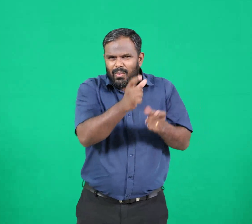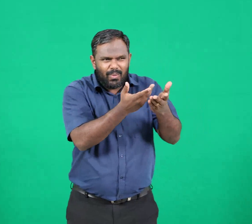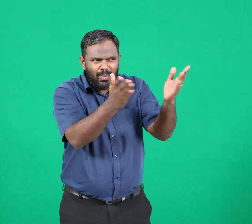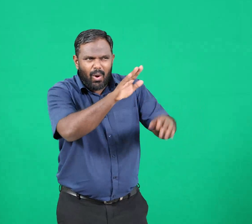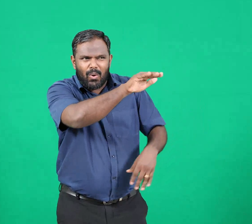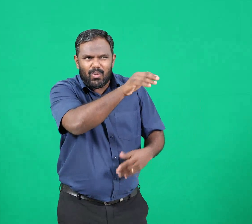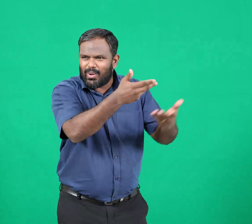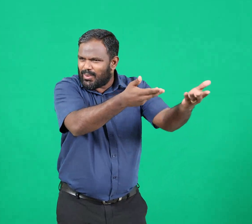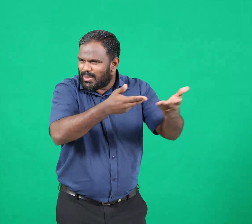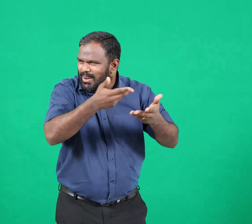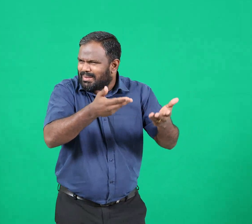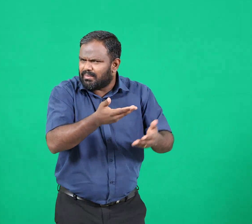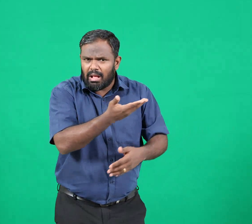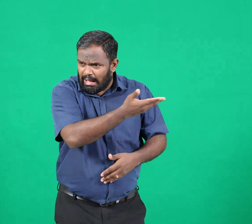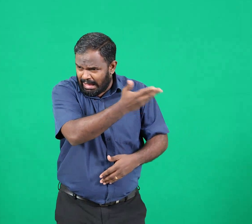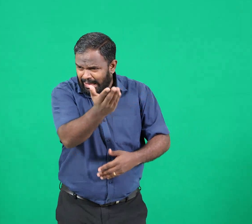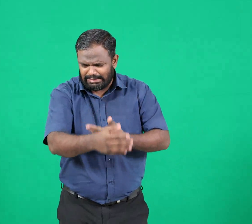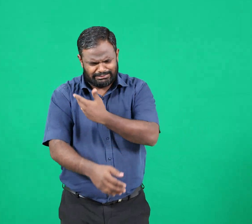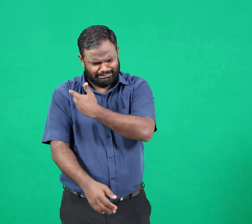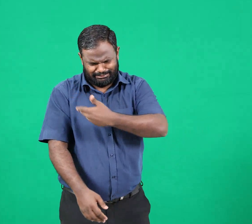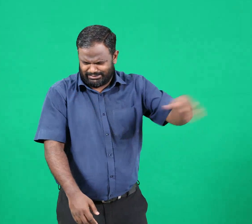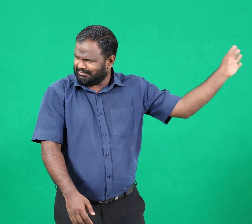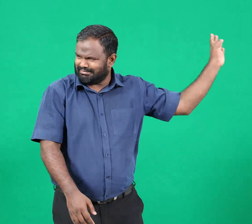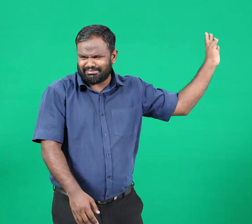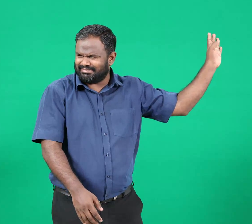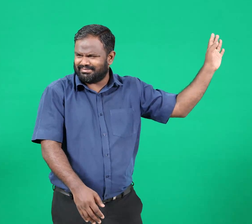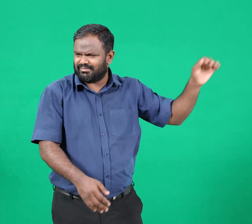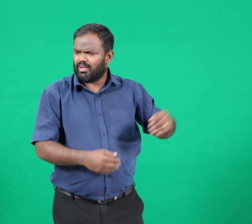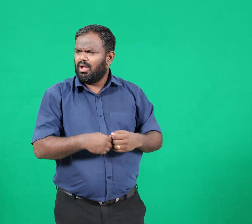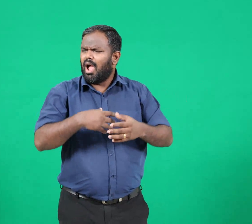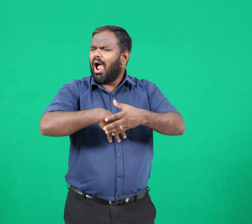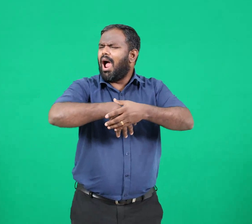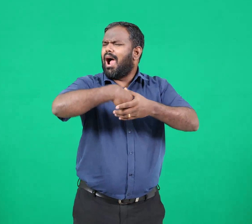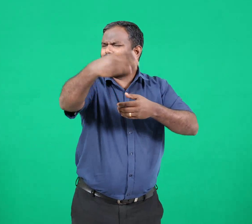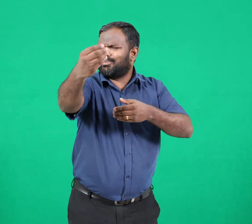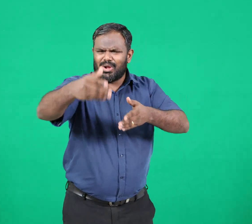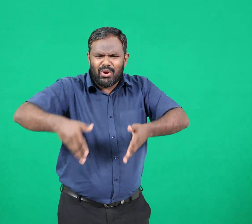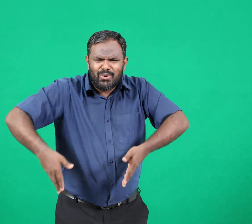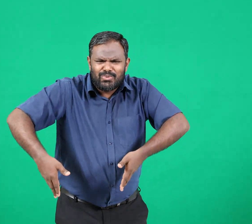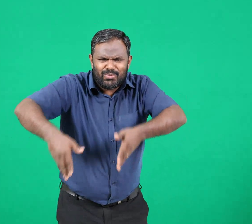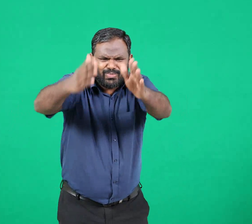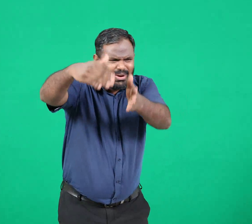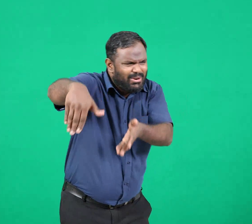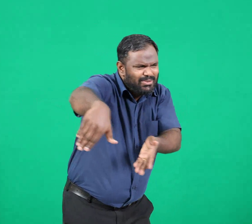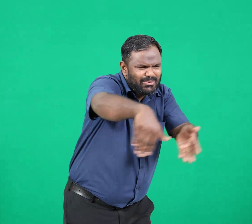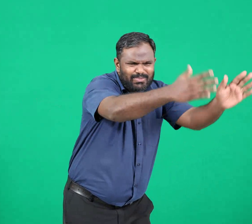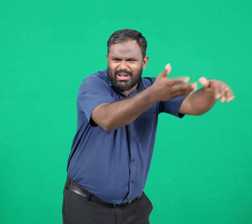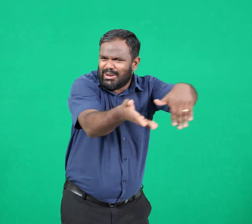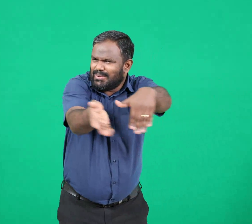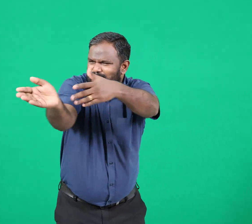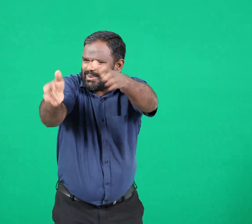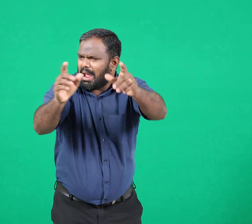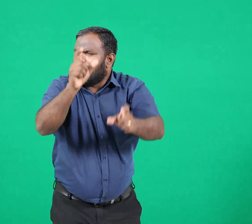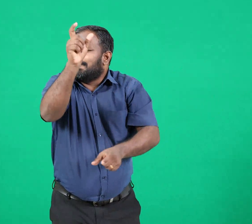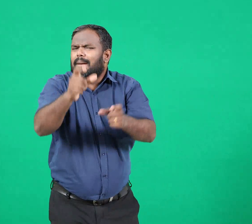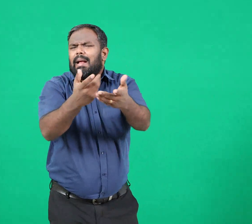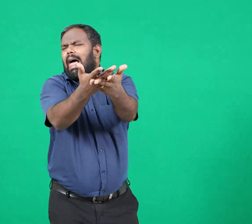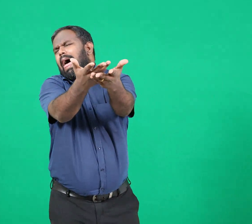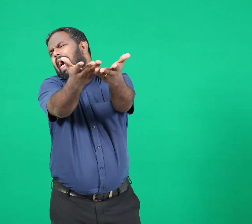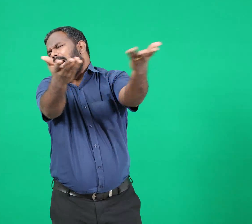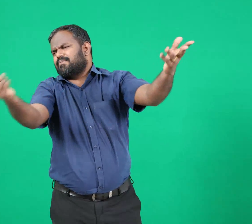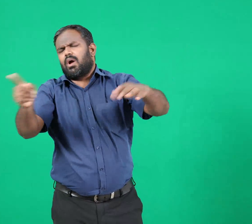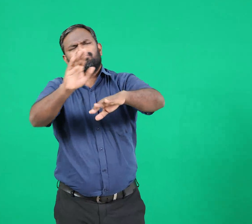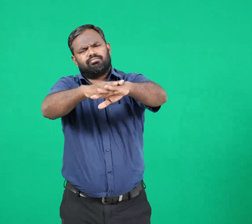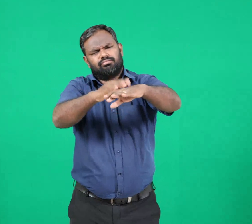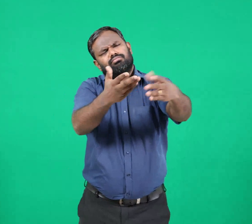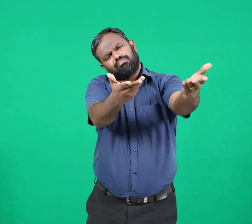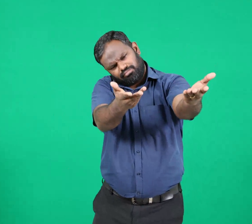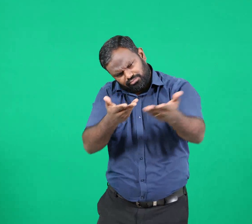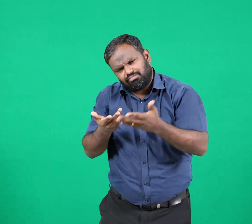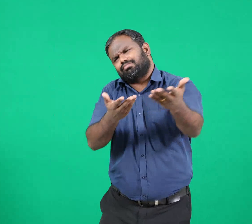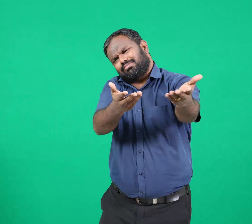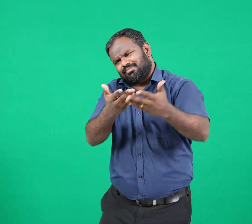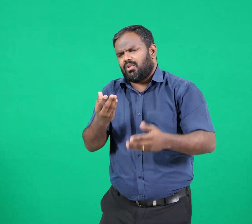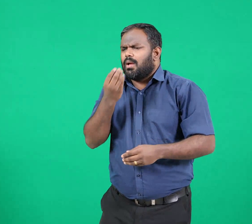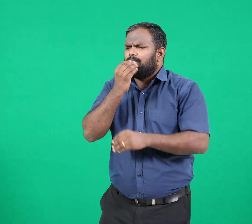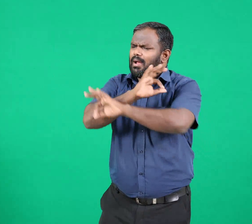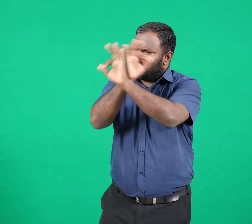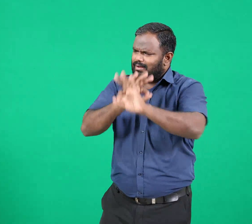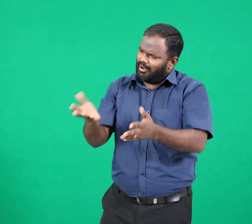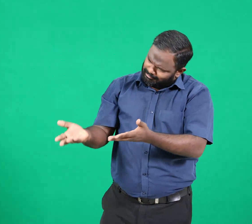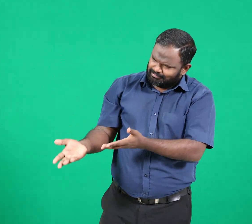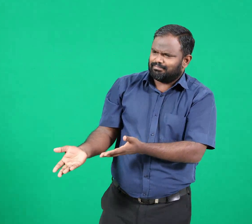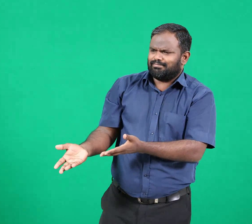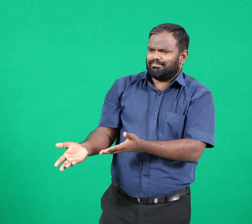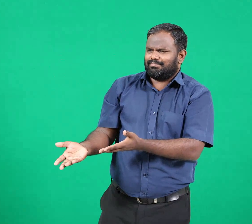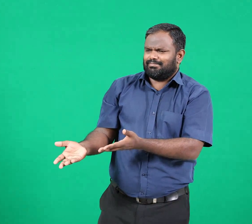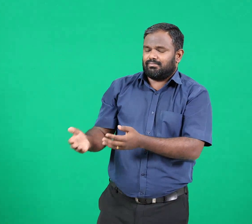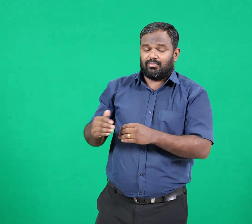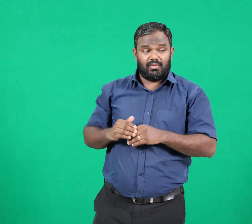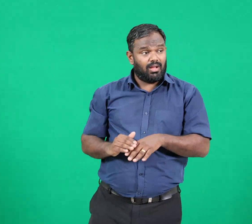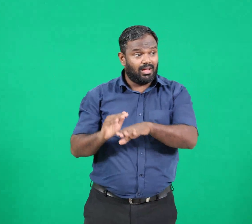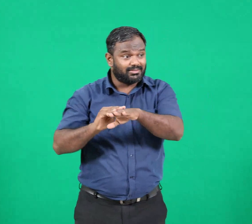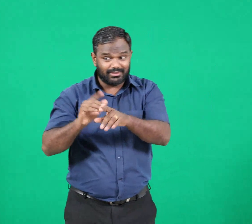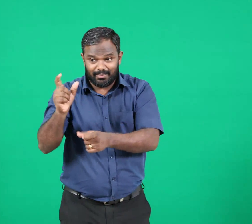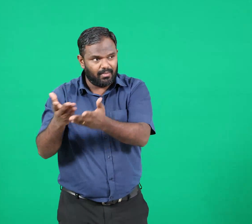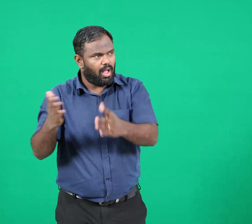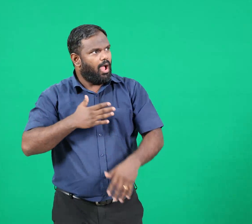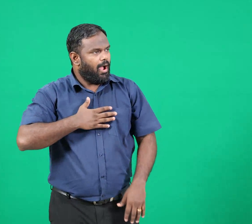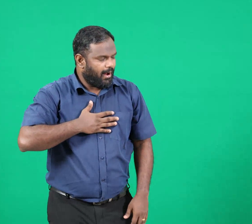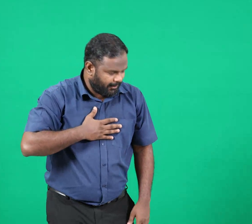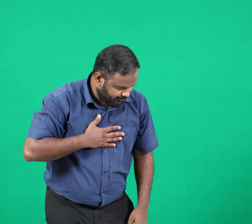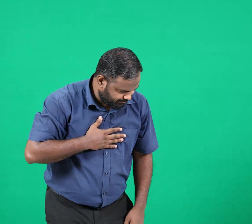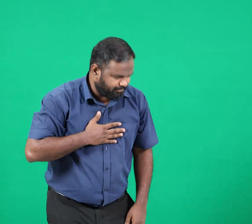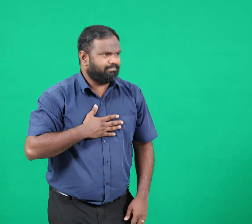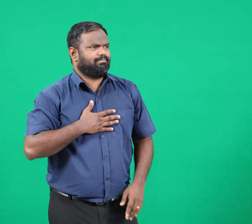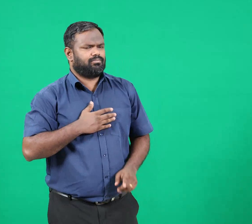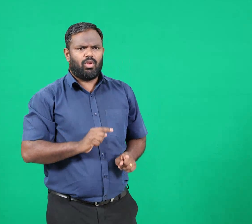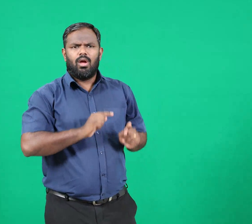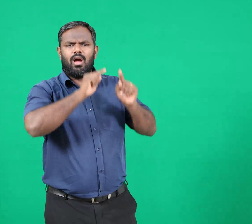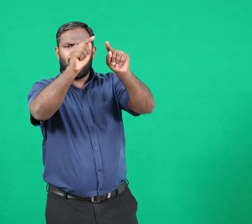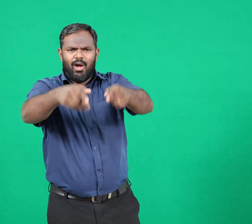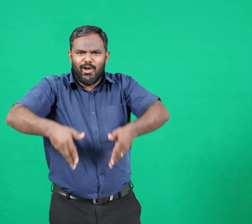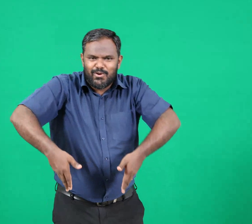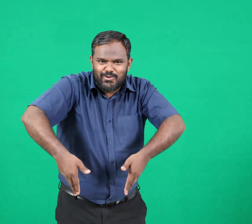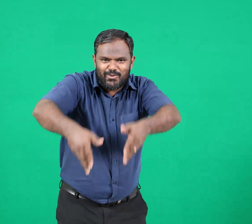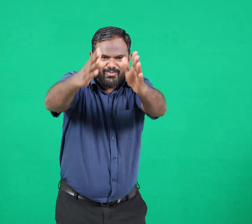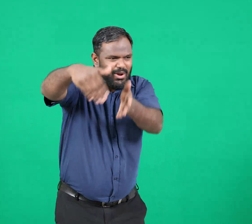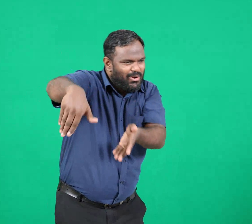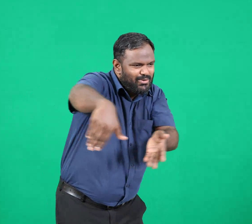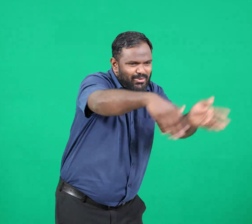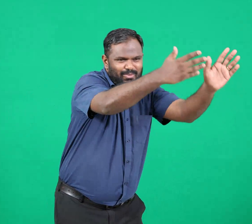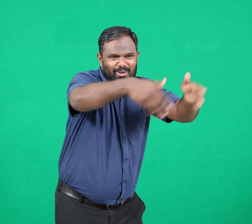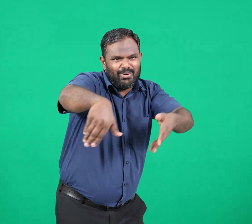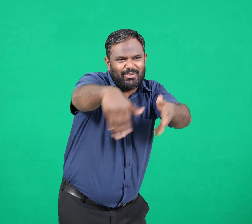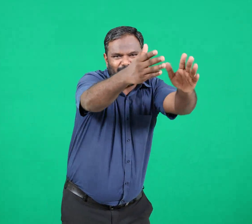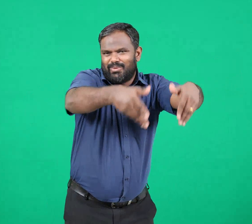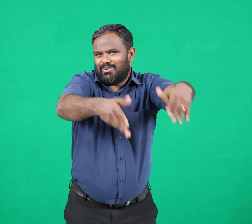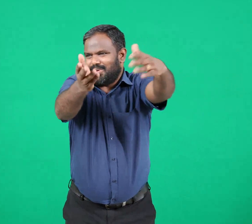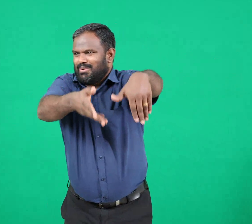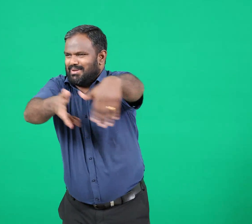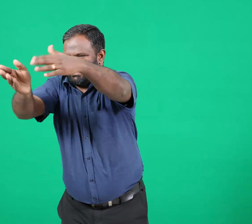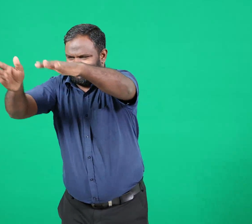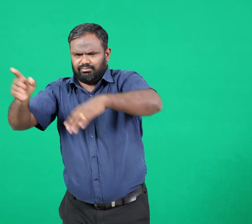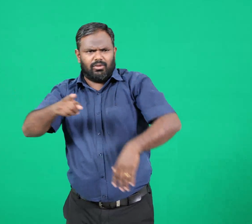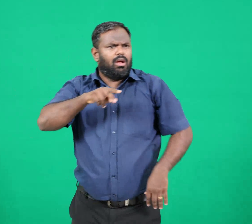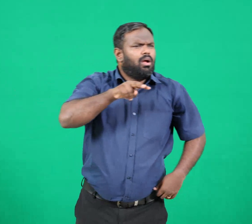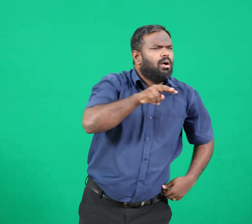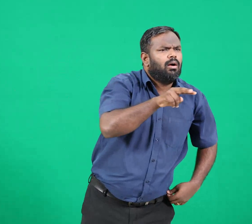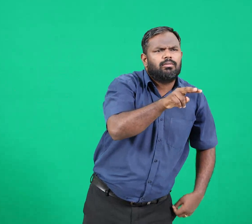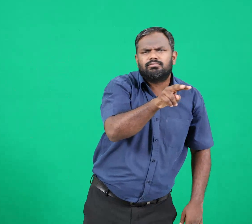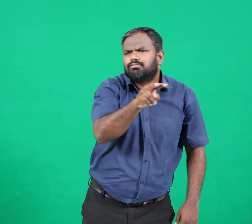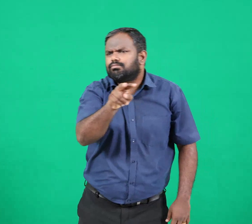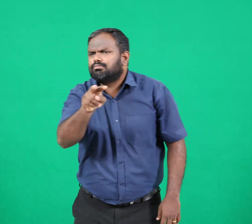Go therefore to the crossroads and invite to the banquet as many as you can find.'